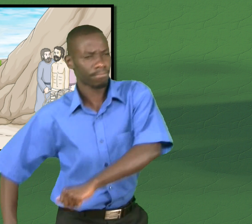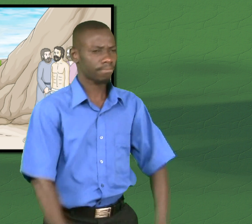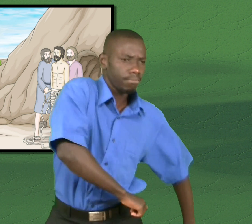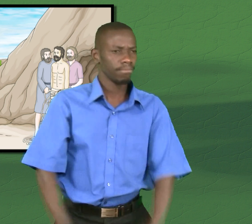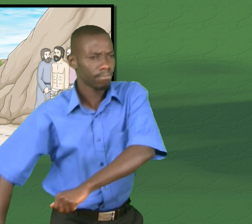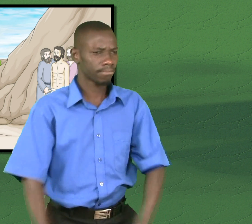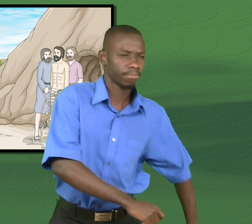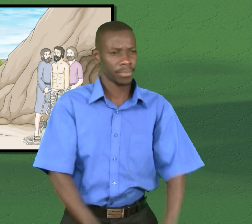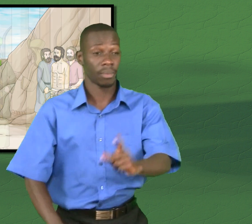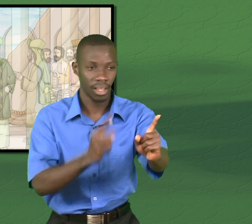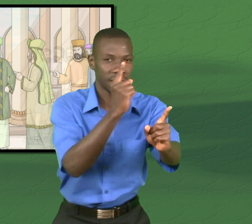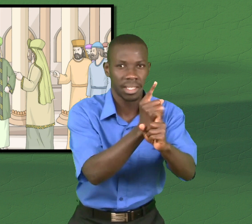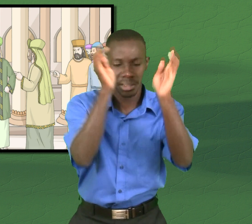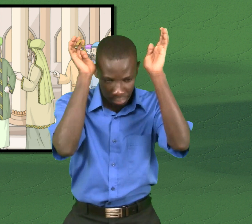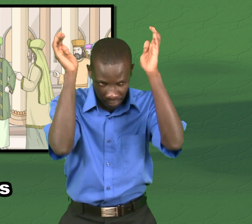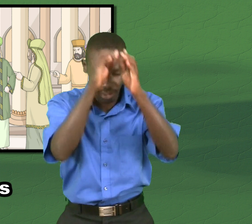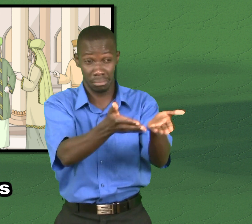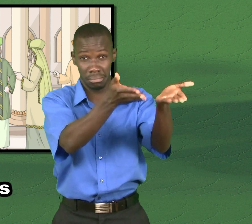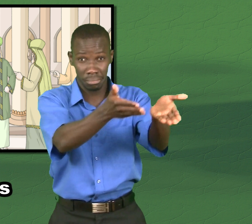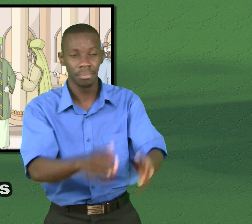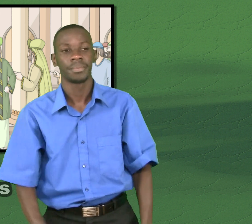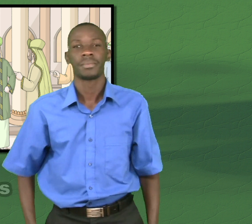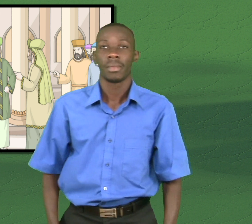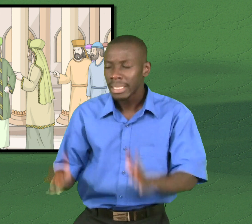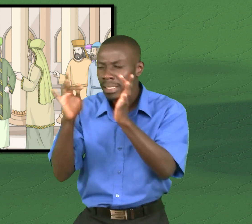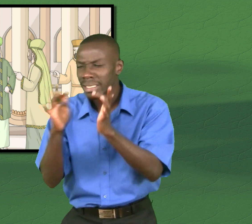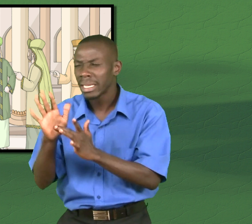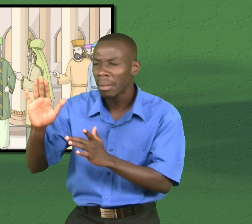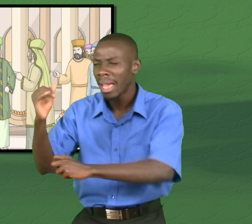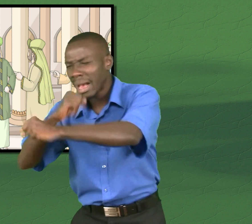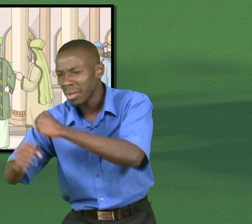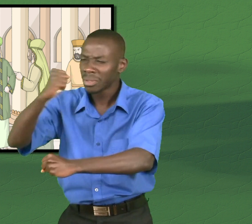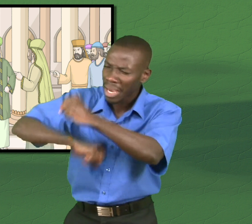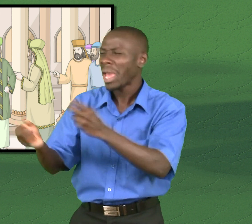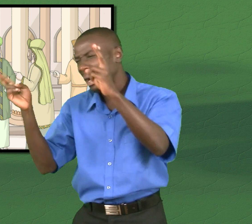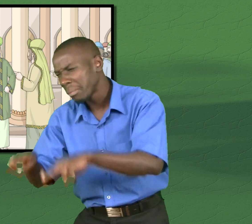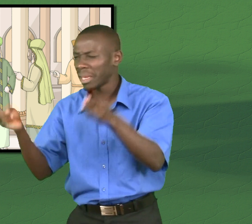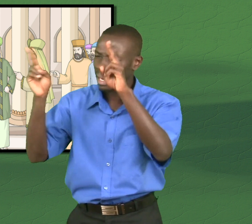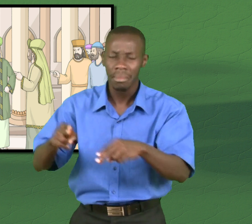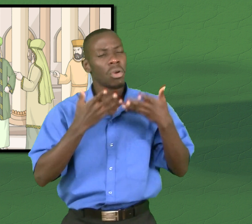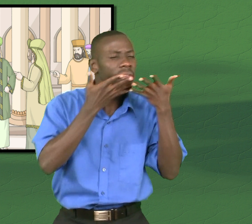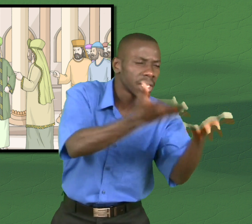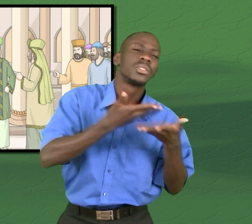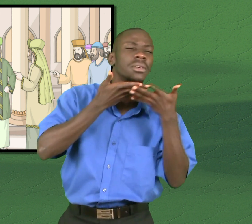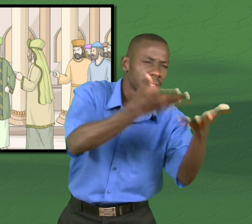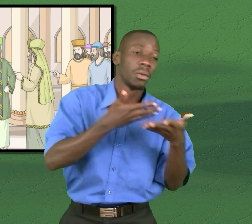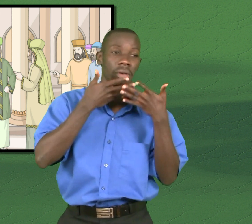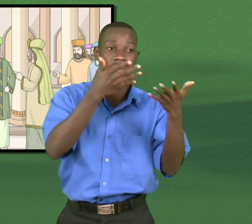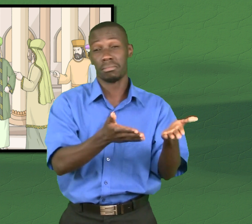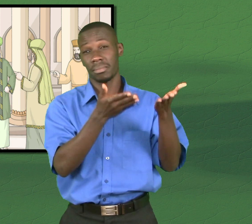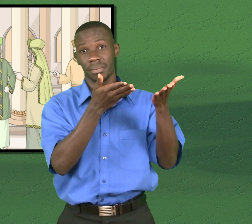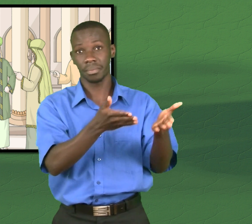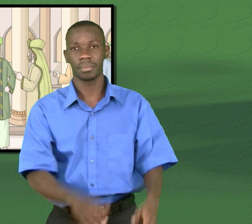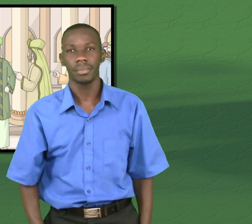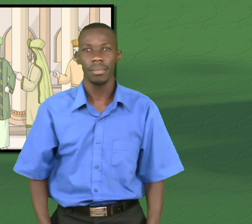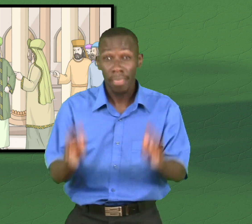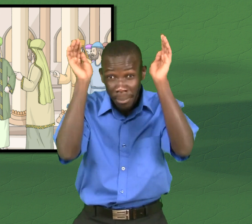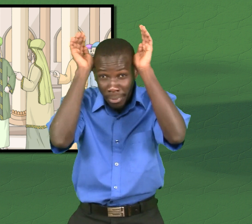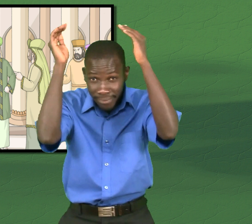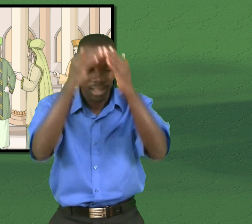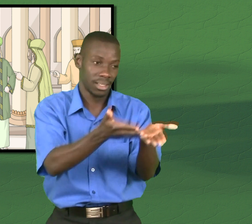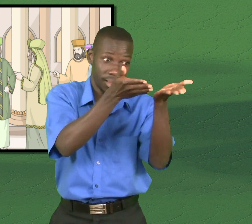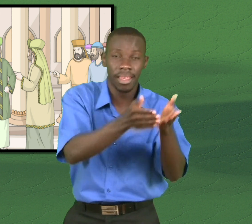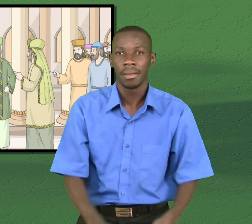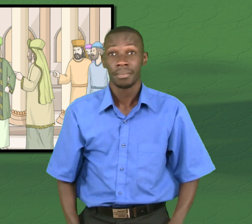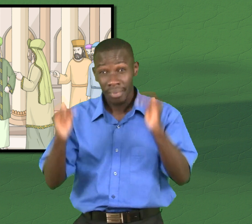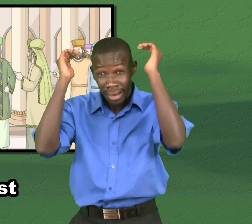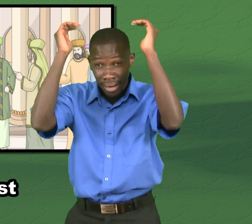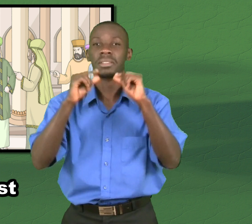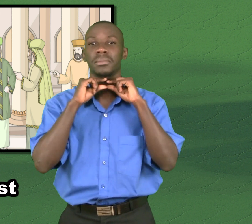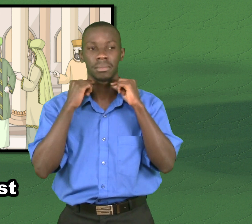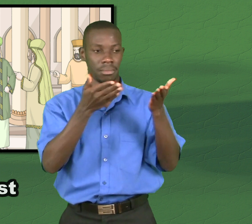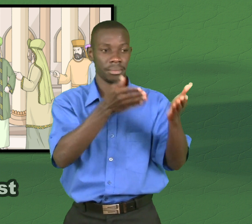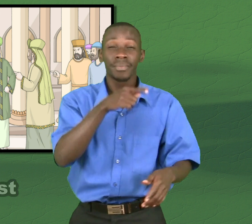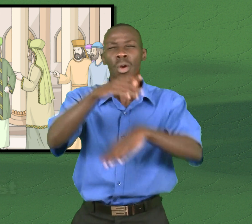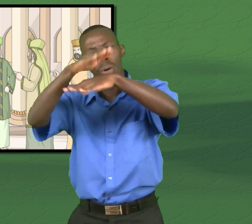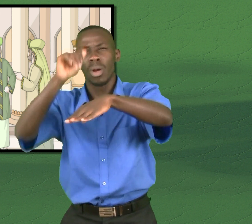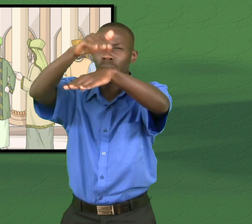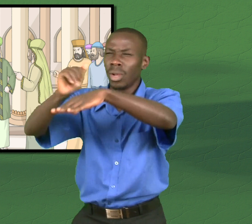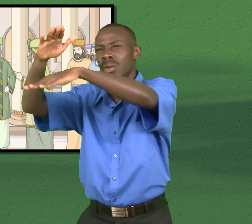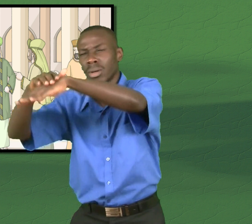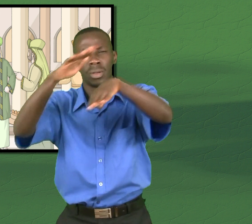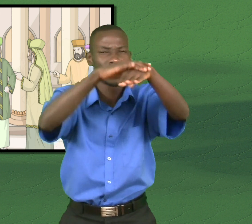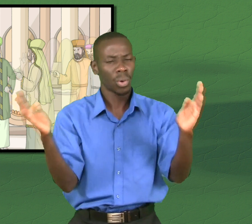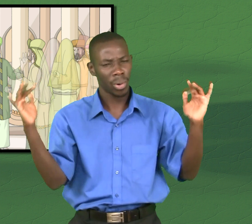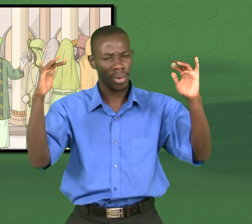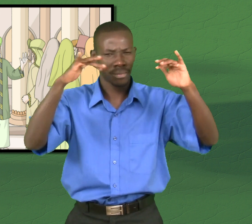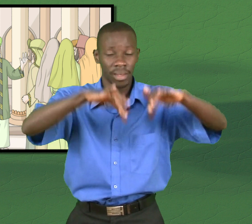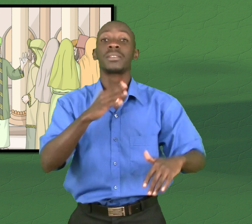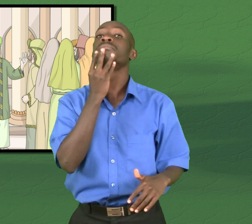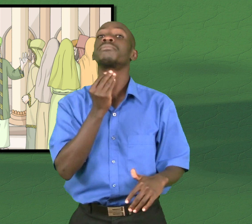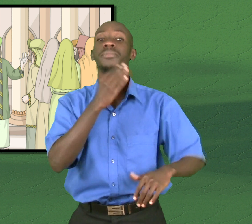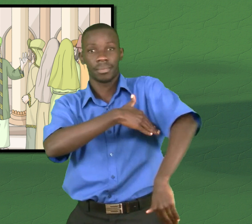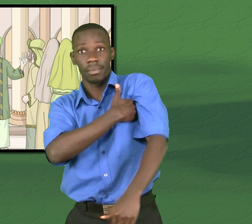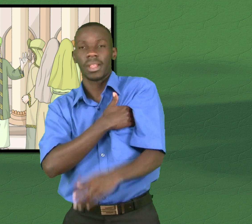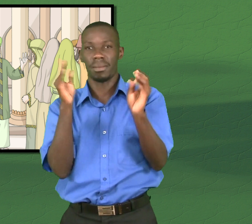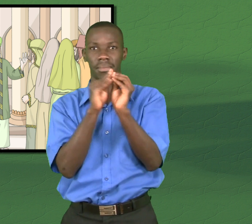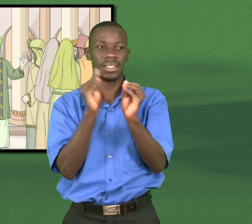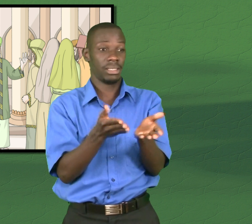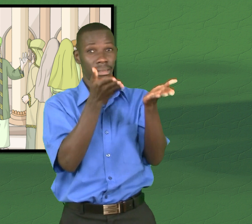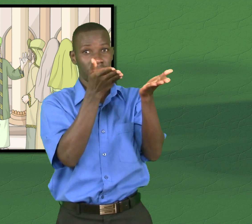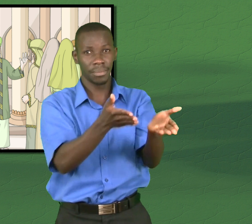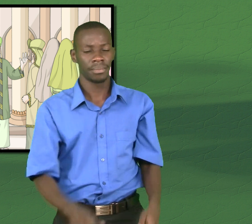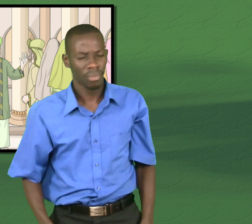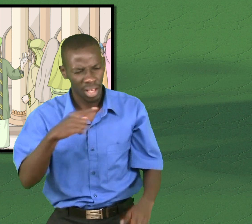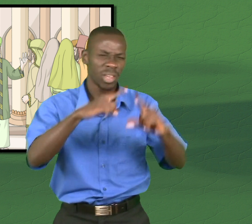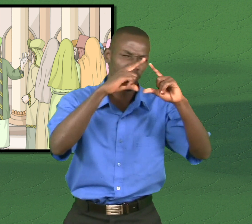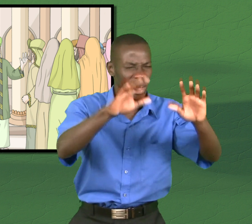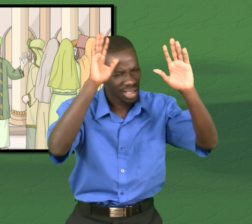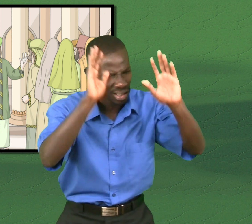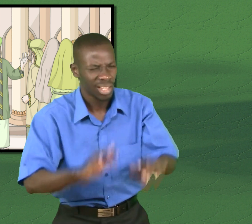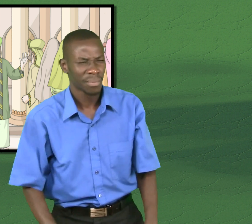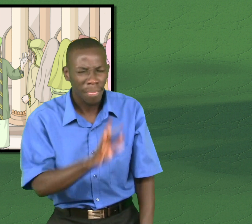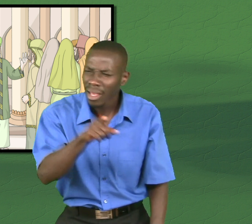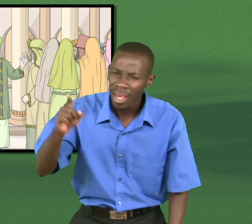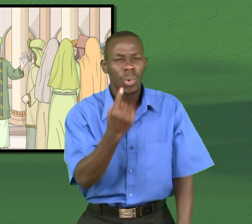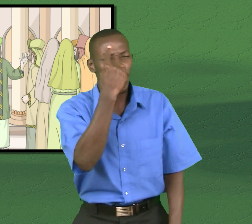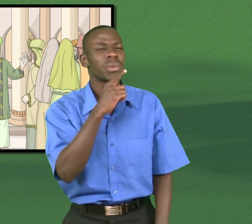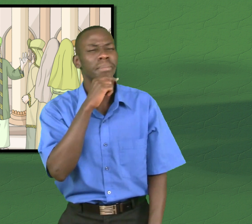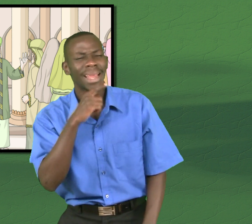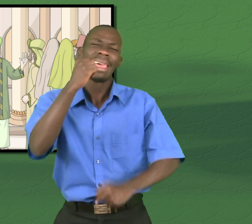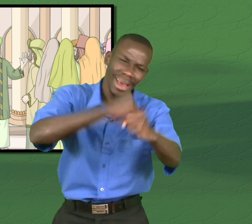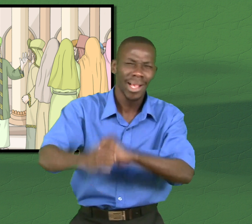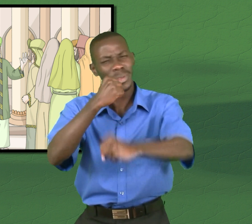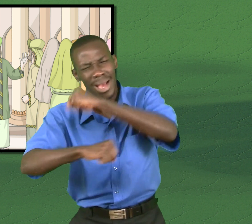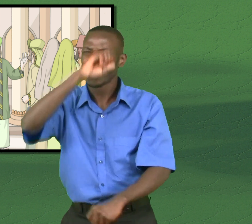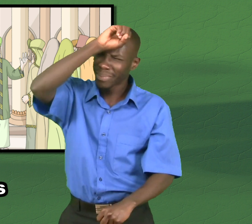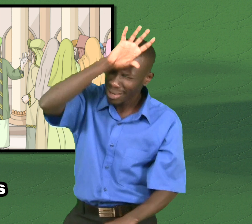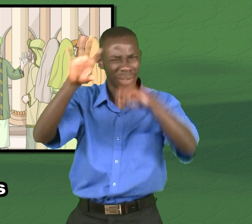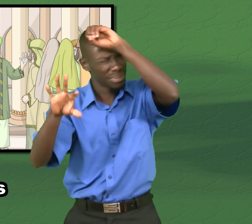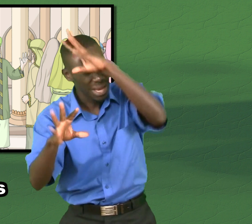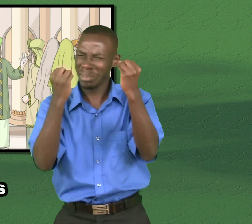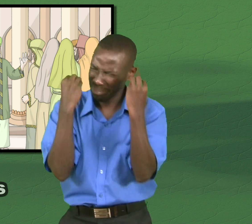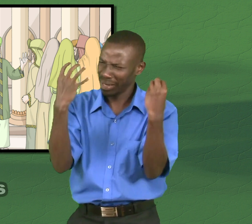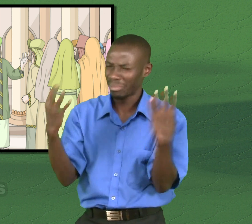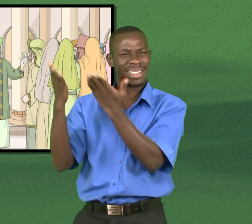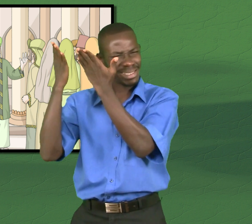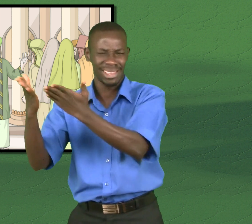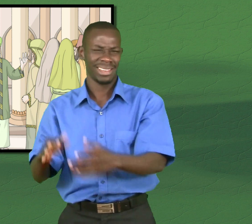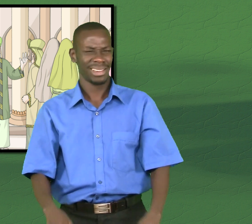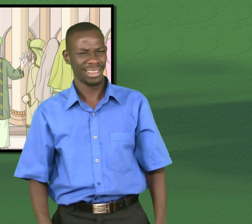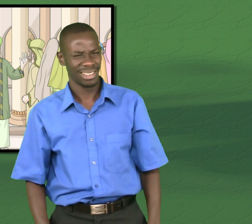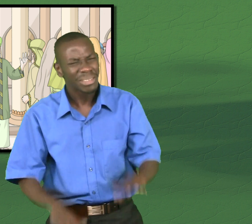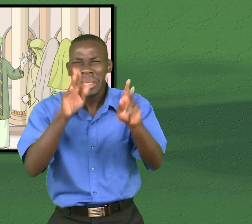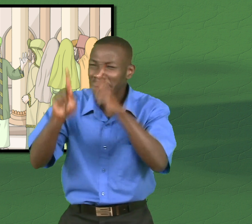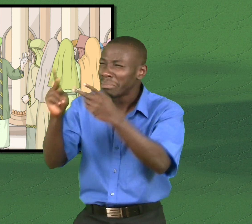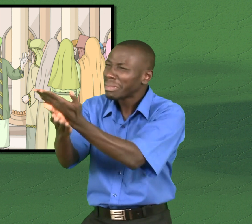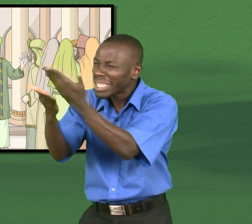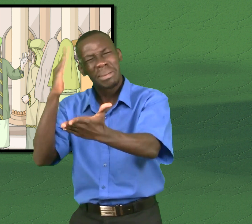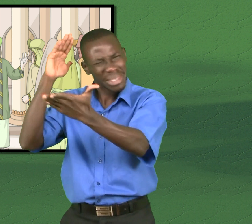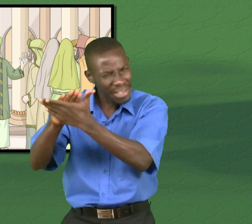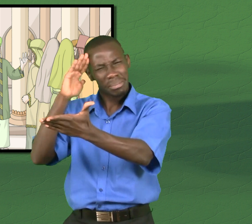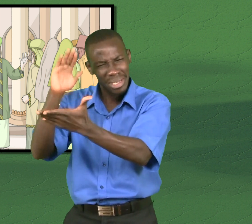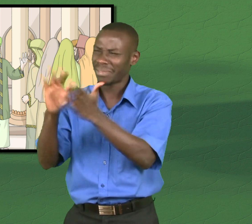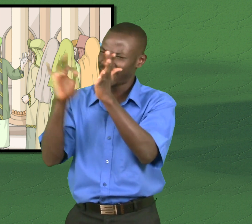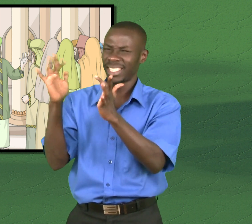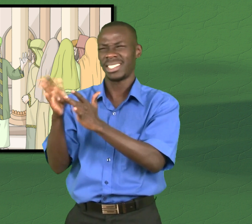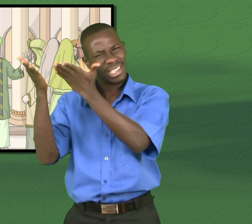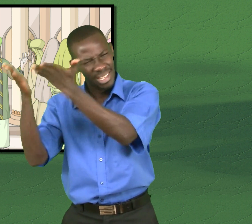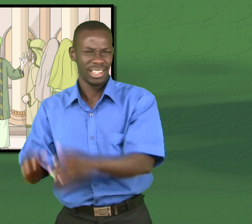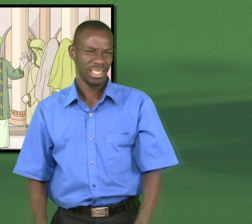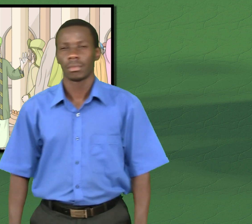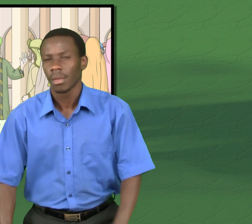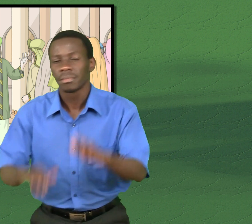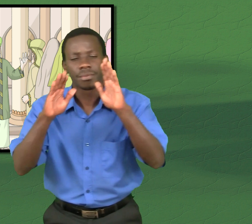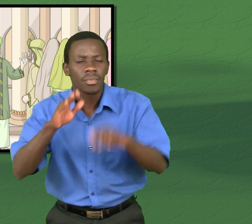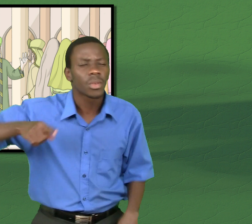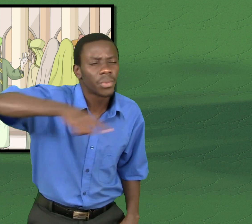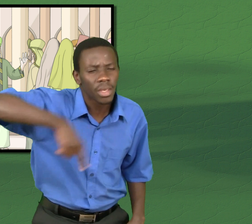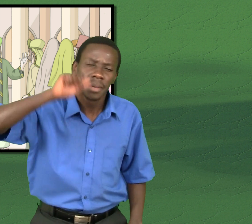But some of them went to the Pharisees and told them what Jesus had done. Then the chief priests and Pharisees convened the Sanhedrin and said, “What are we to do? This man is performing many signs.